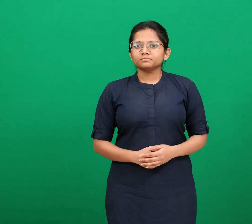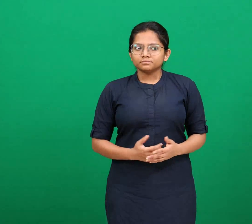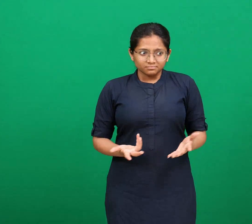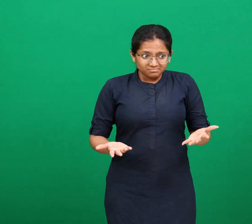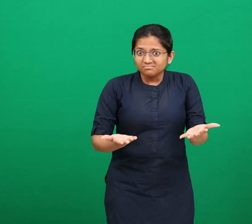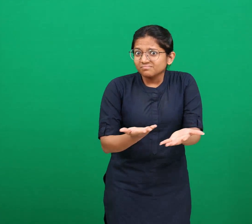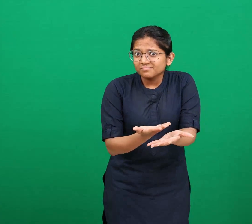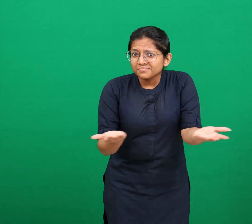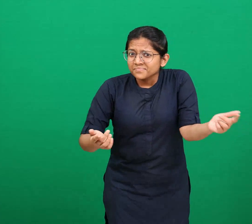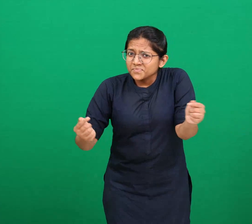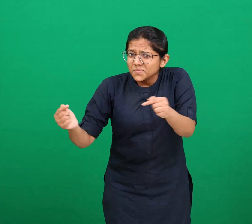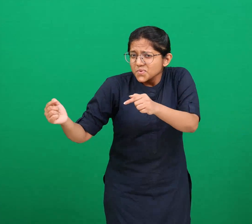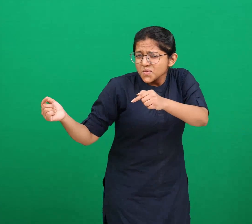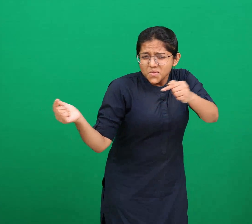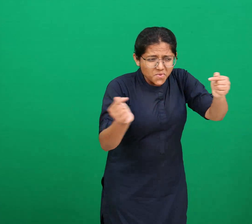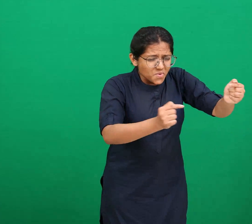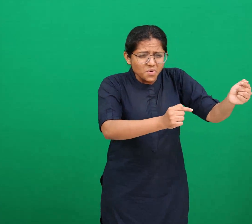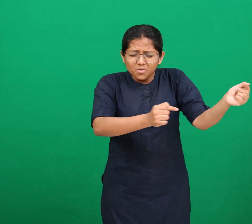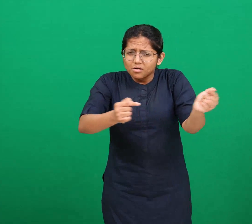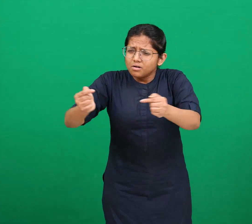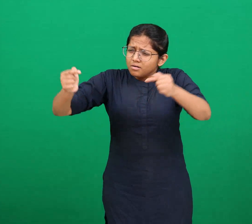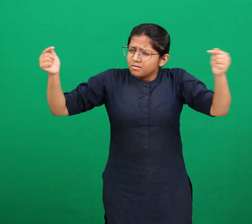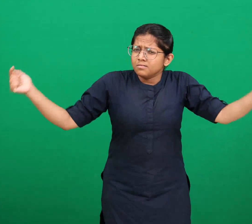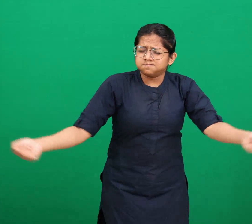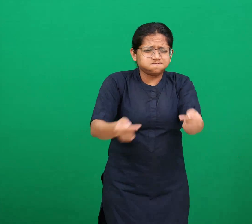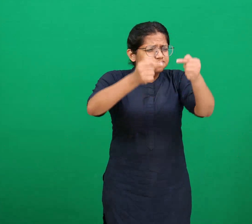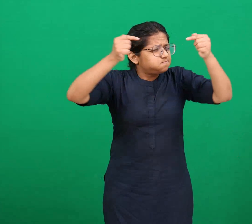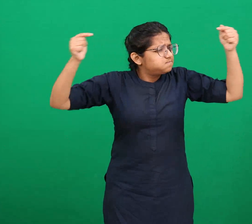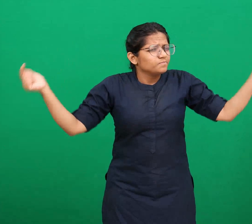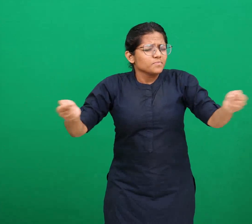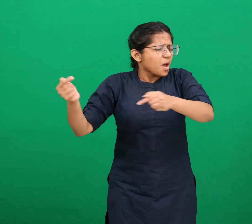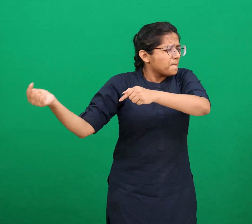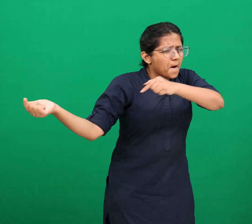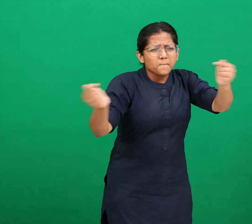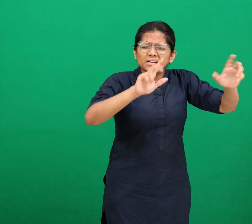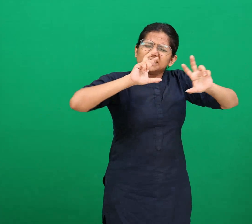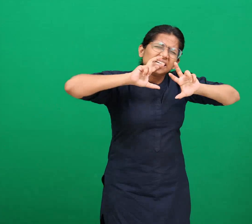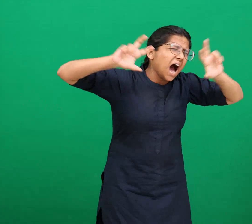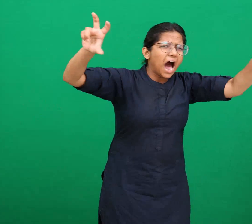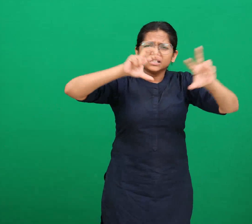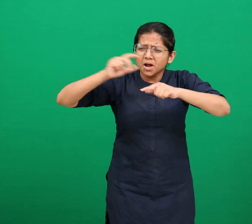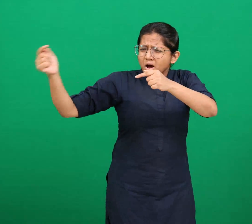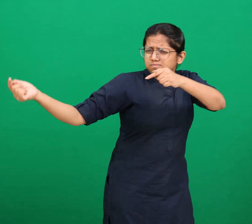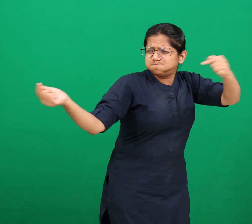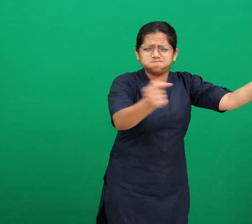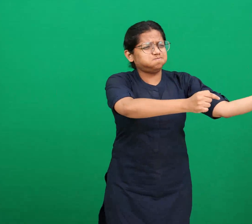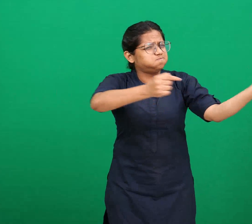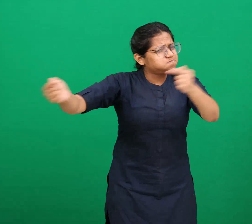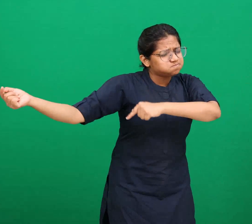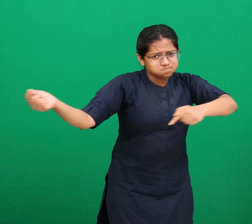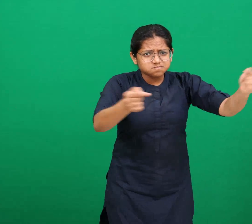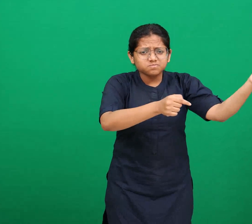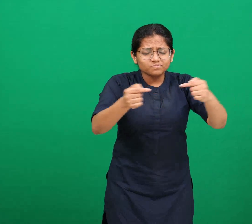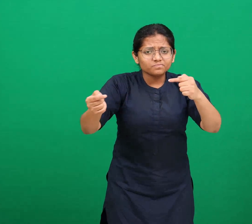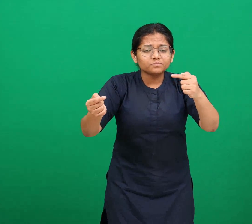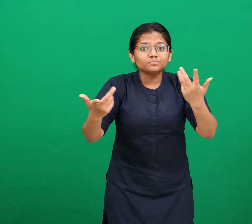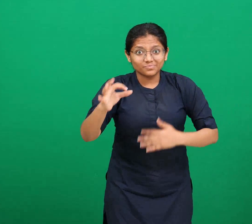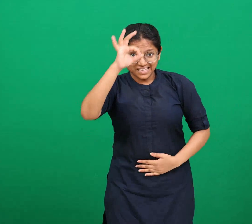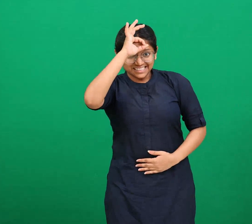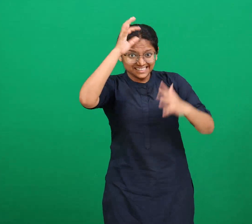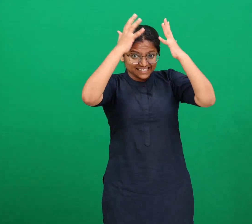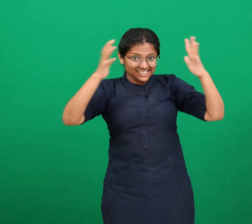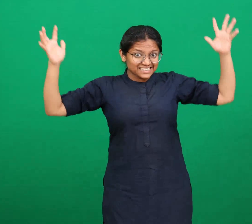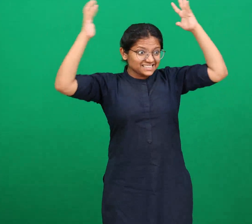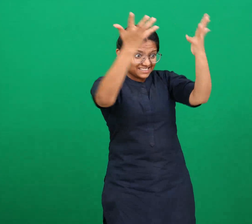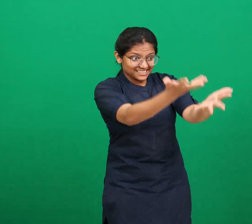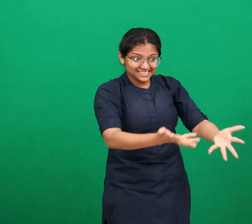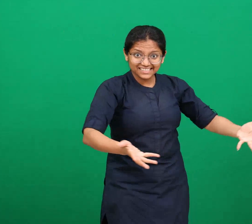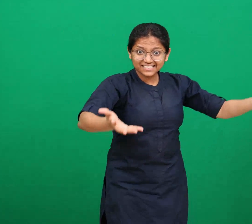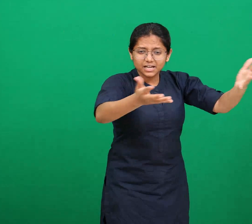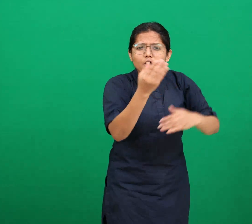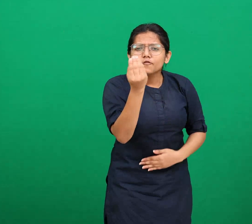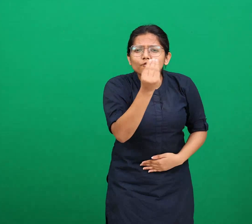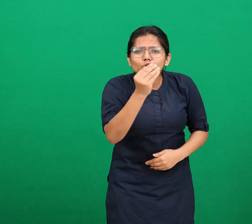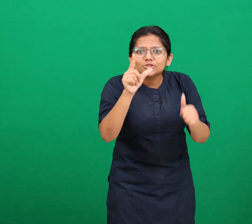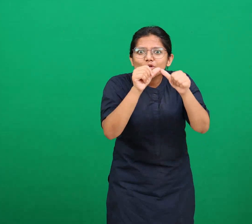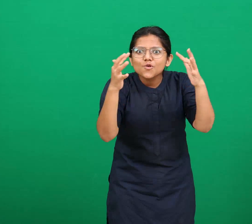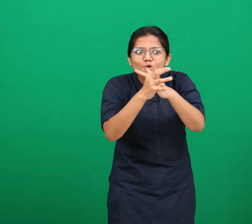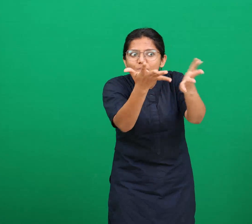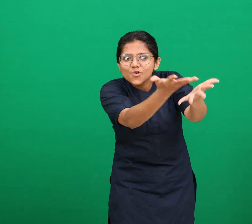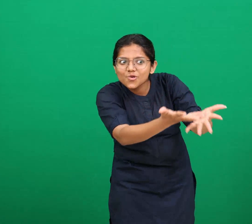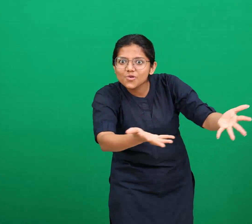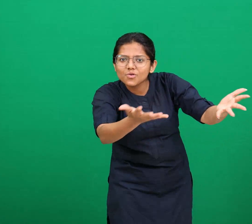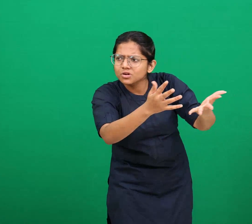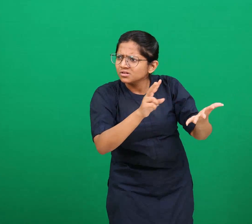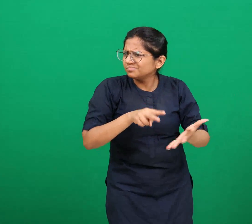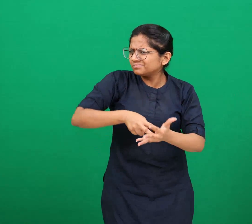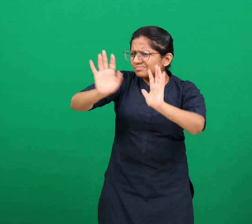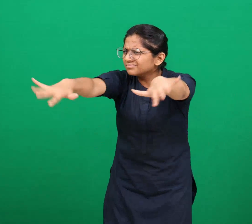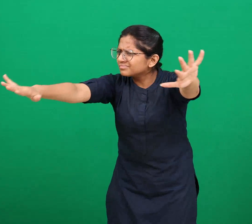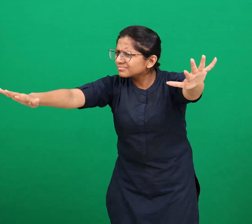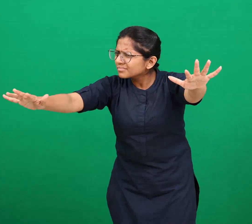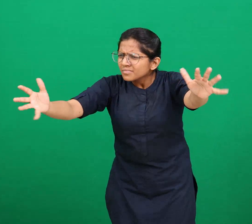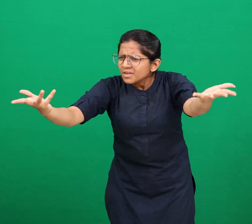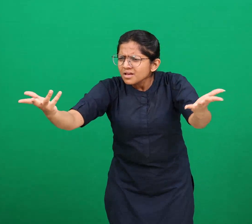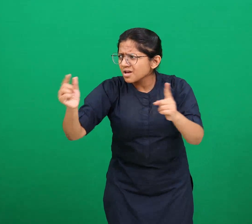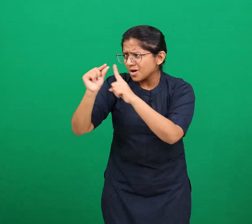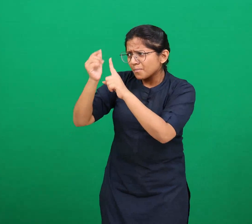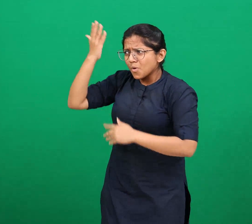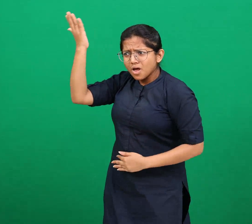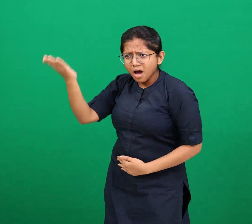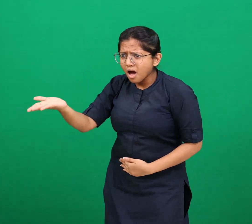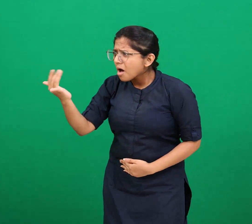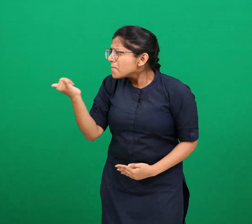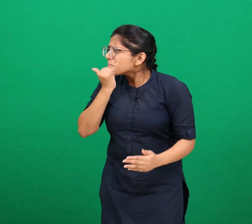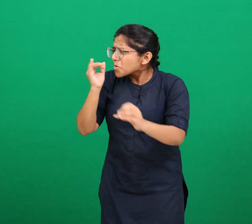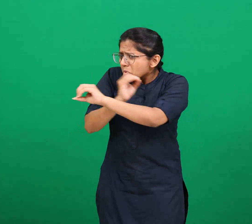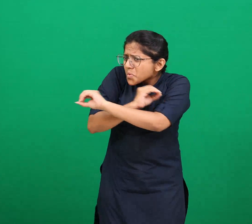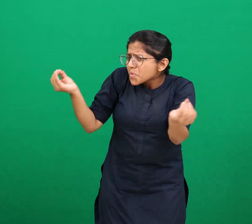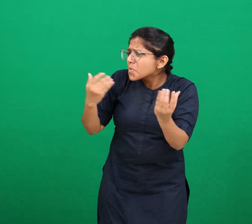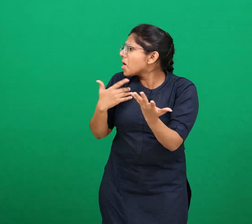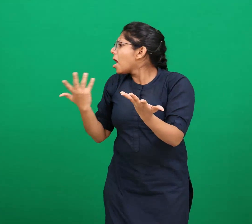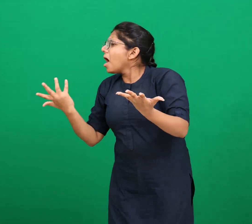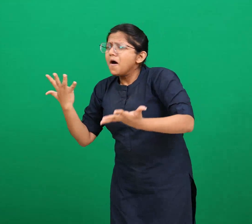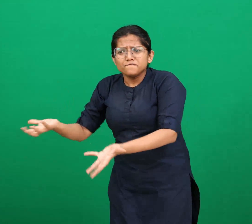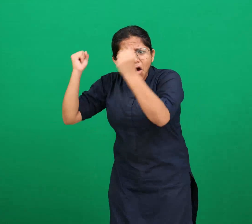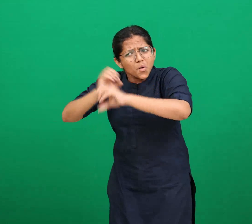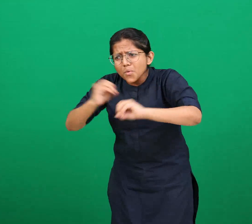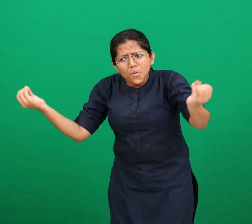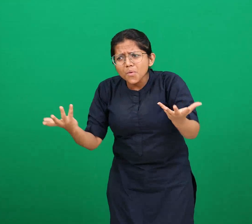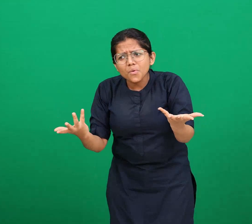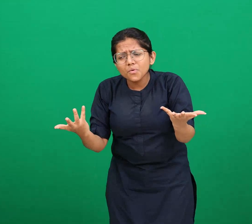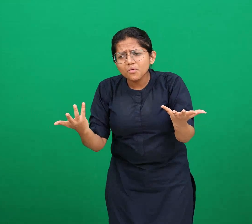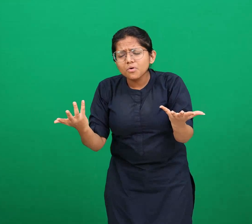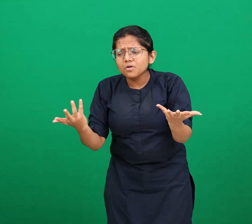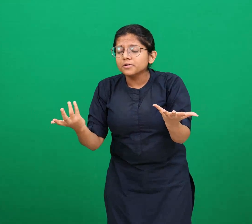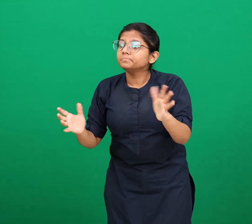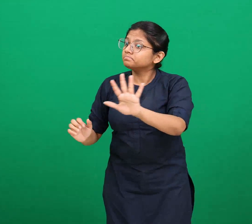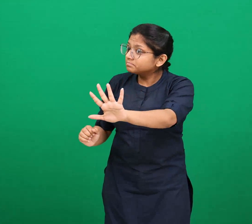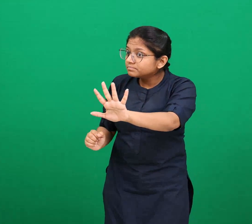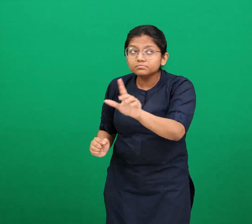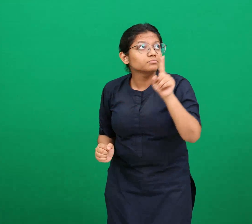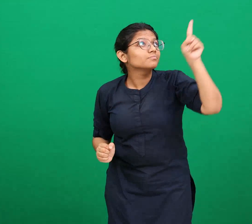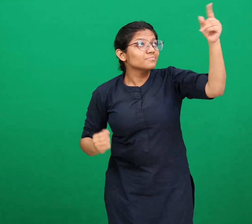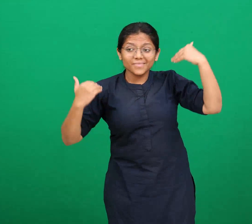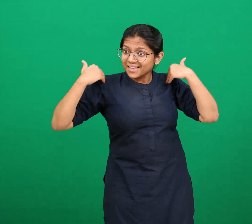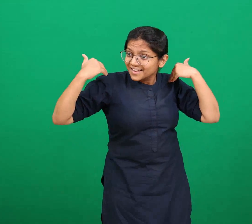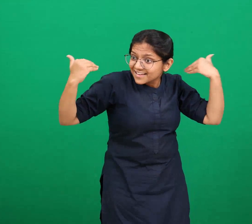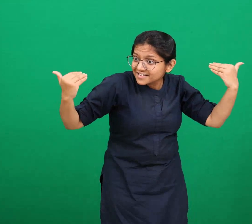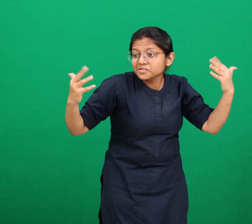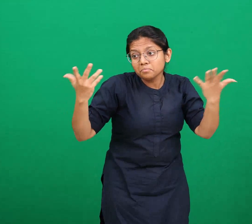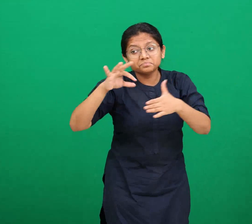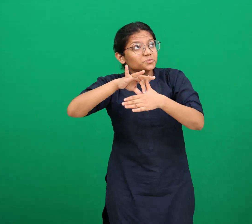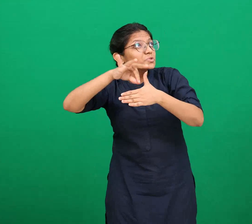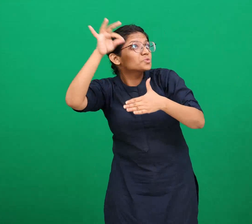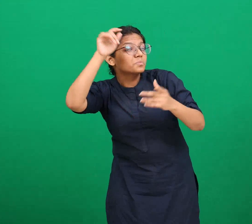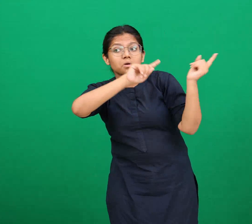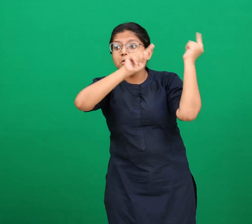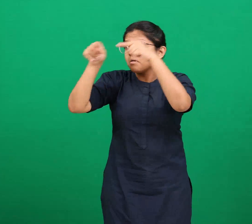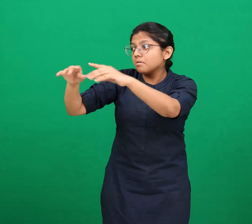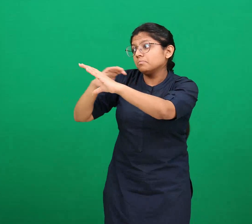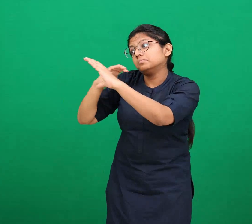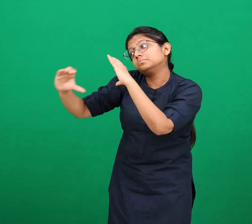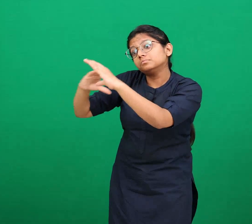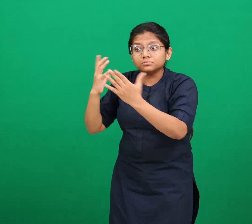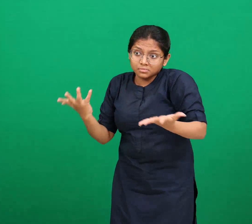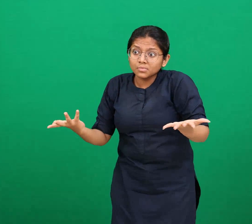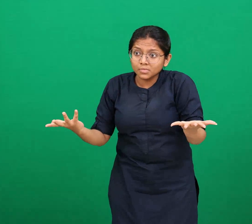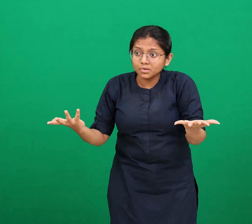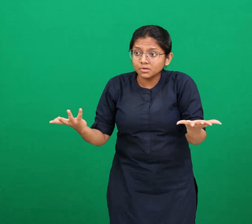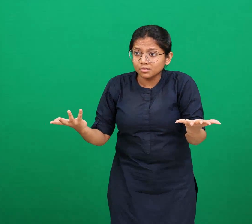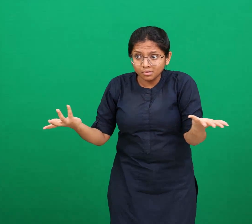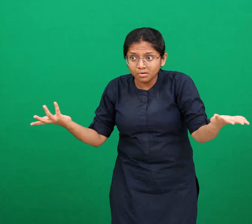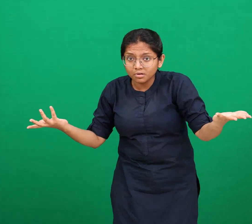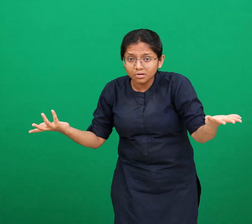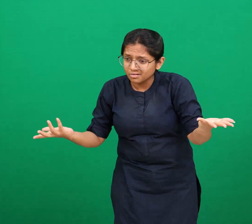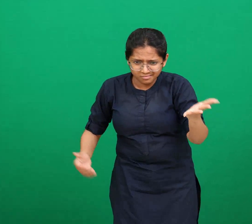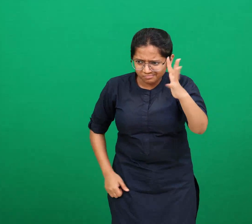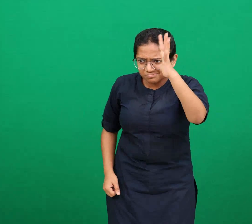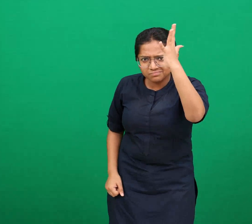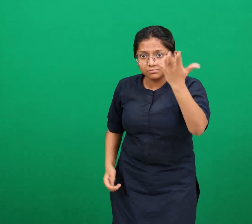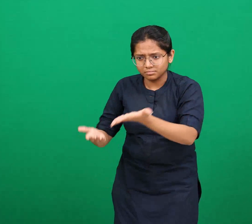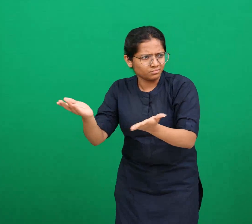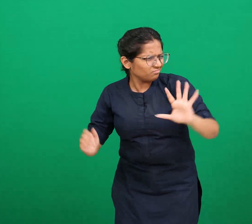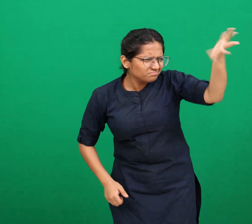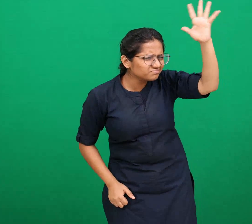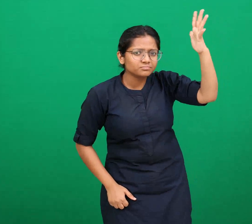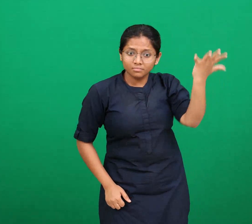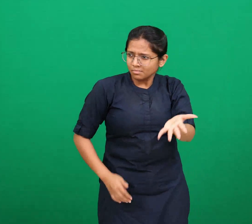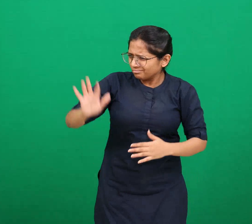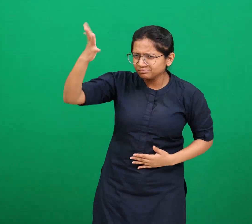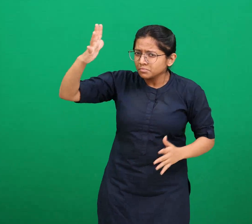A great clamor arose, and some scribes from the party of the Pharisees got up and contended sharply, "We find nothing wrong with this man.